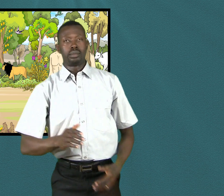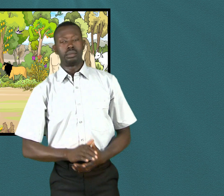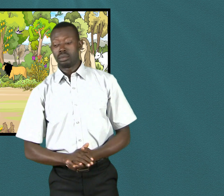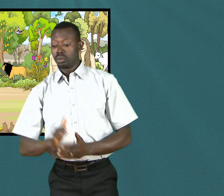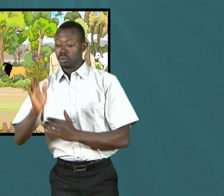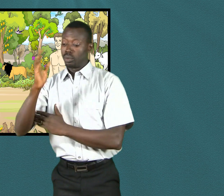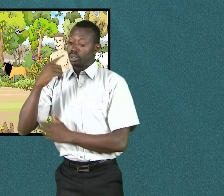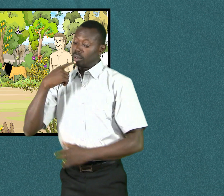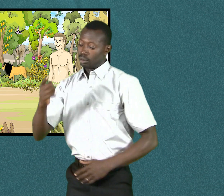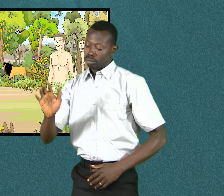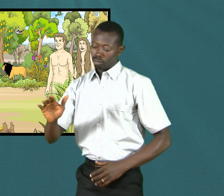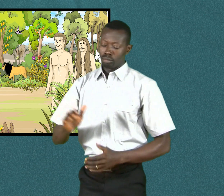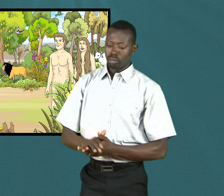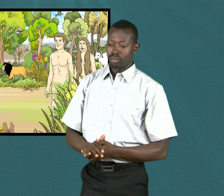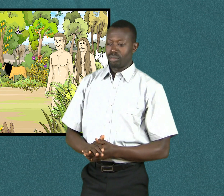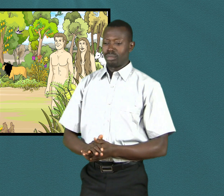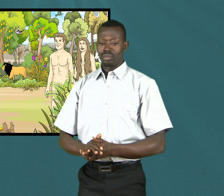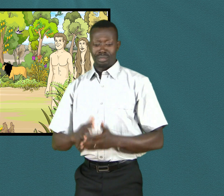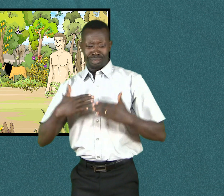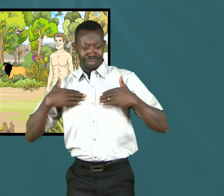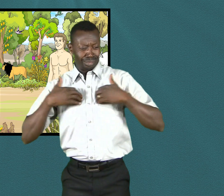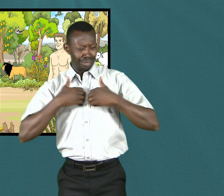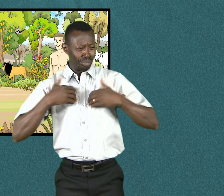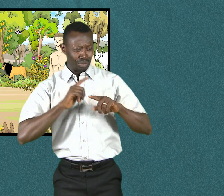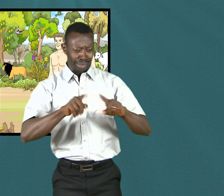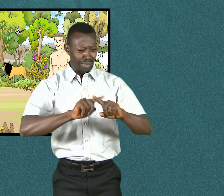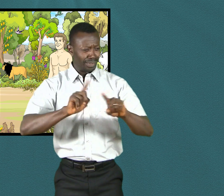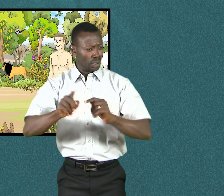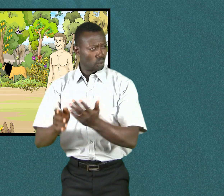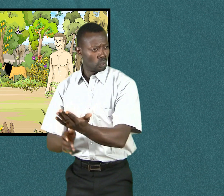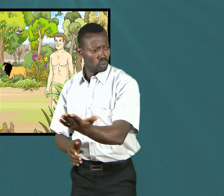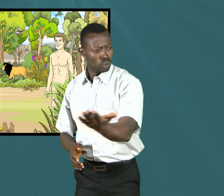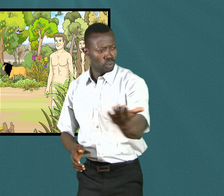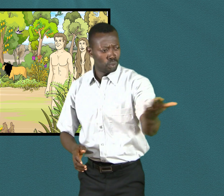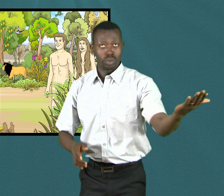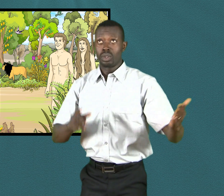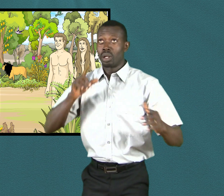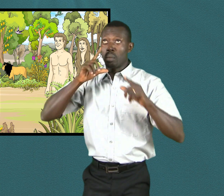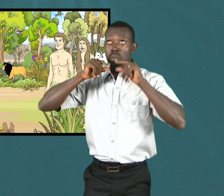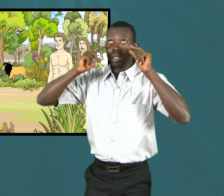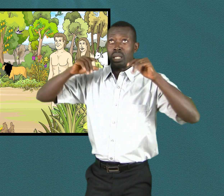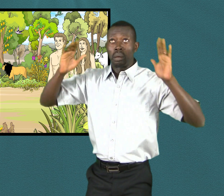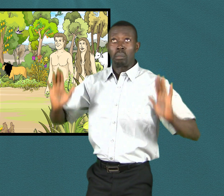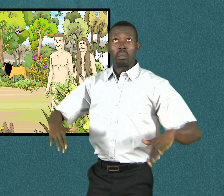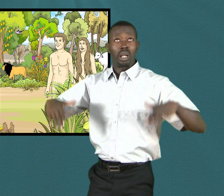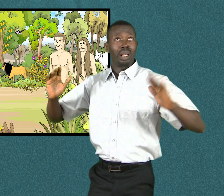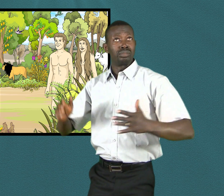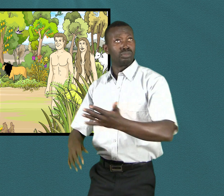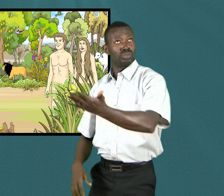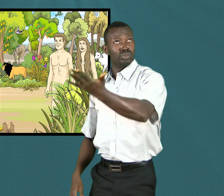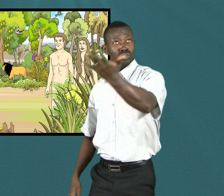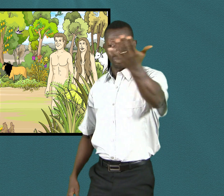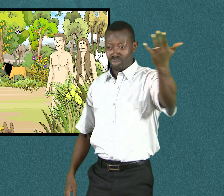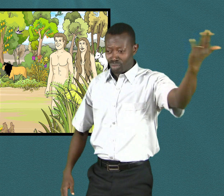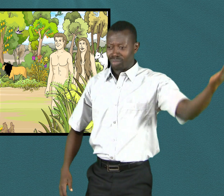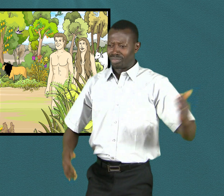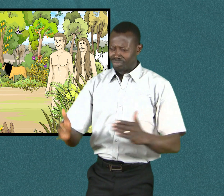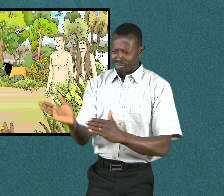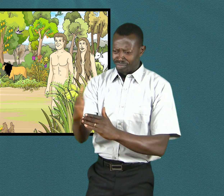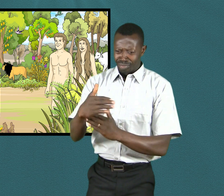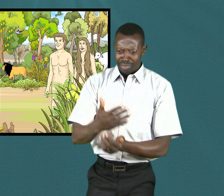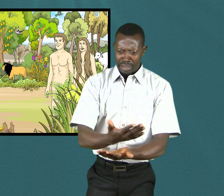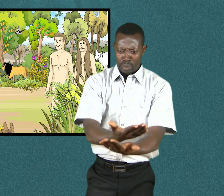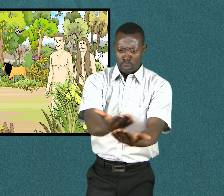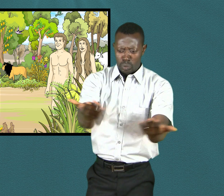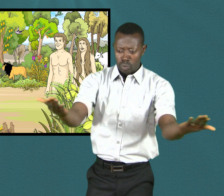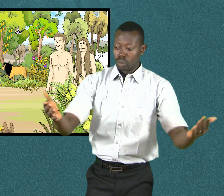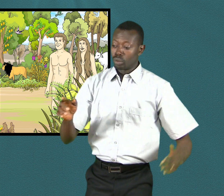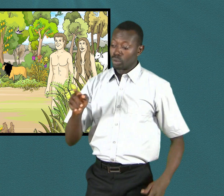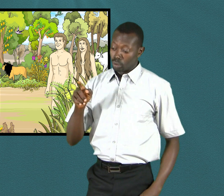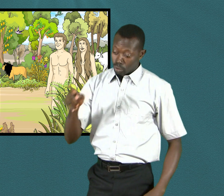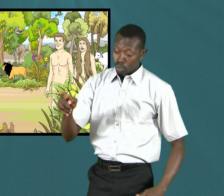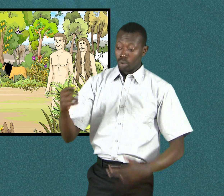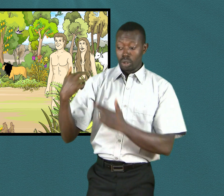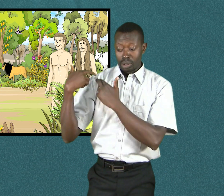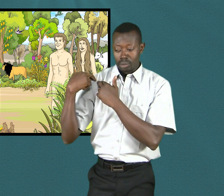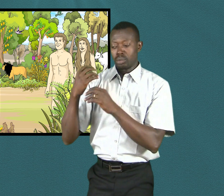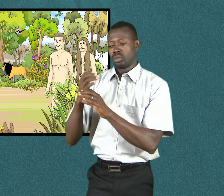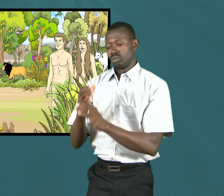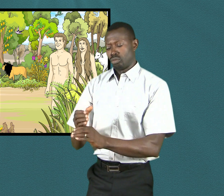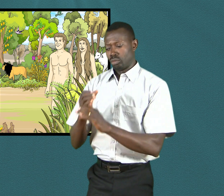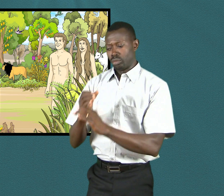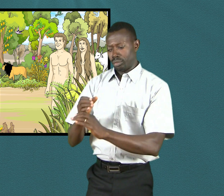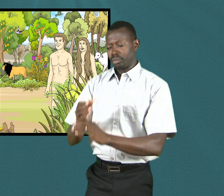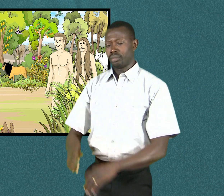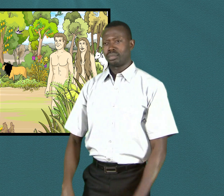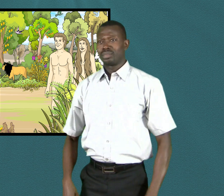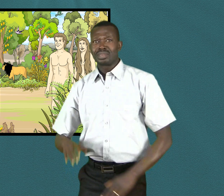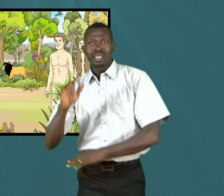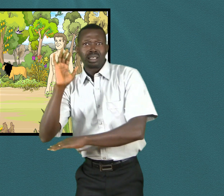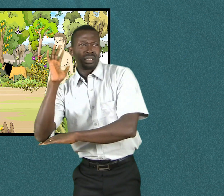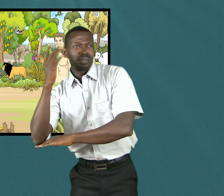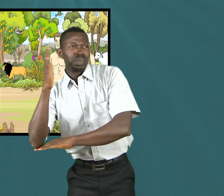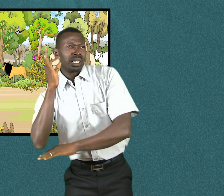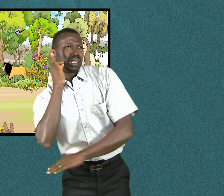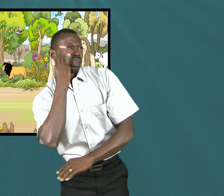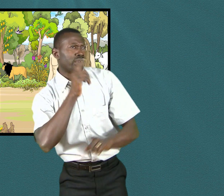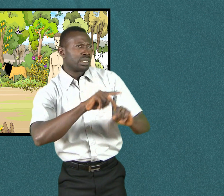rule over the fish of the sea and the birds of the air and every creature that crawls upon the earth.”